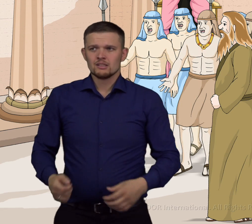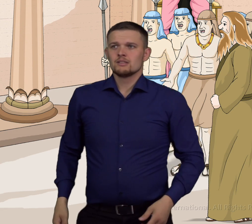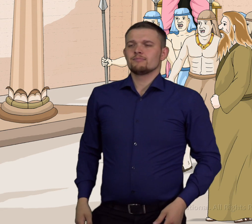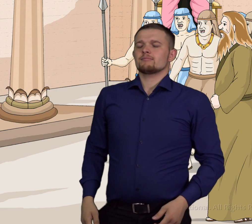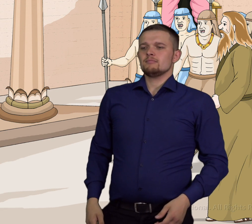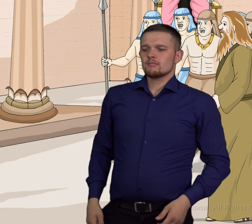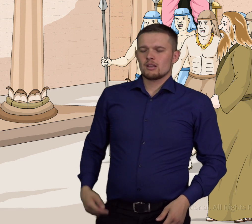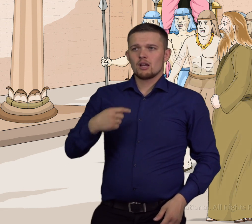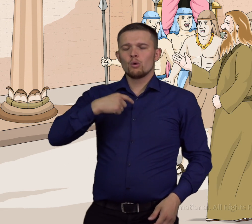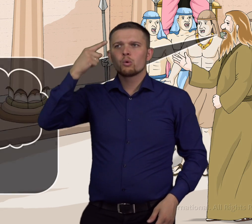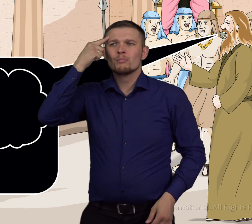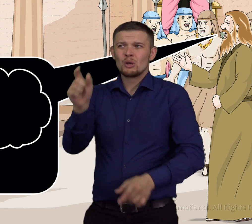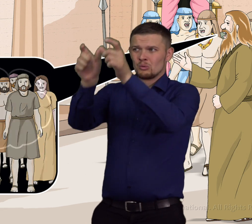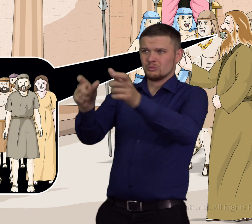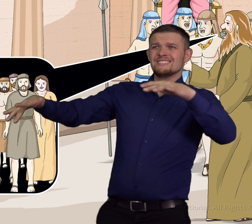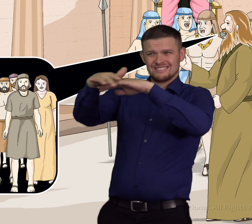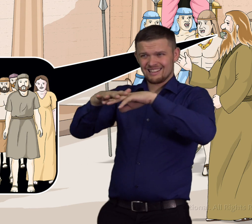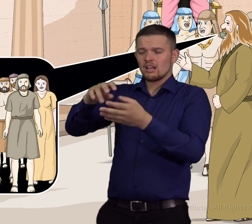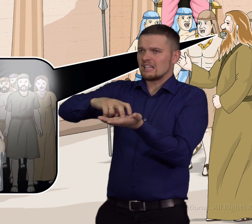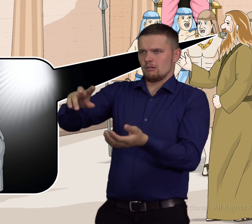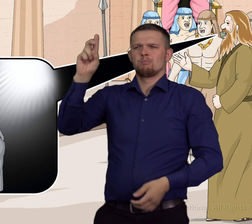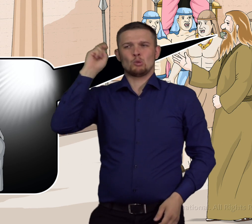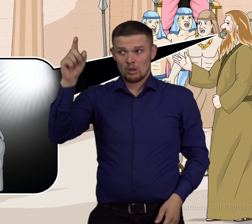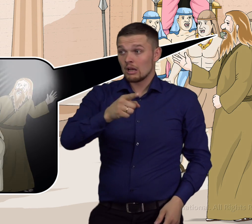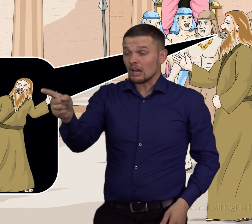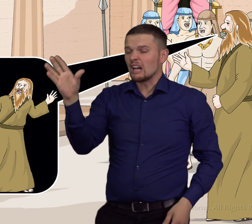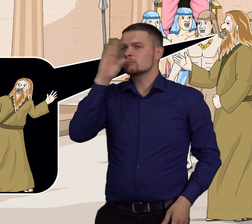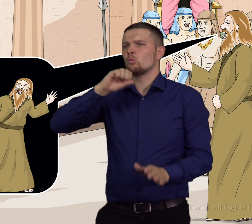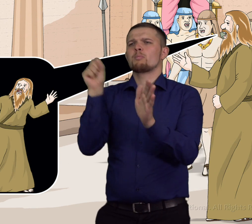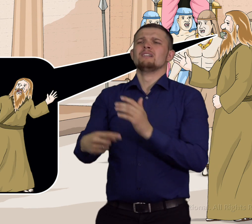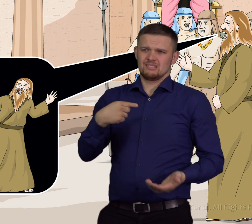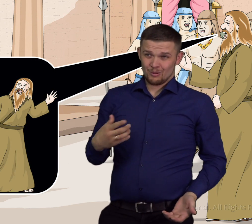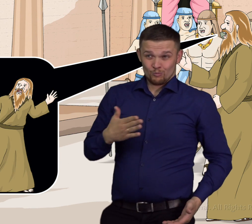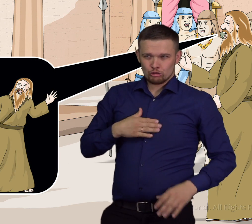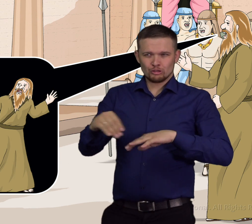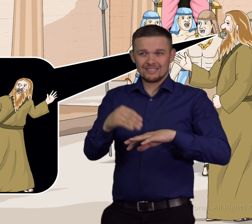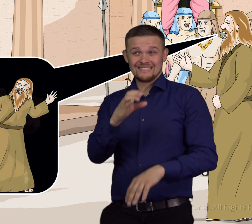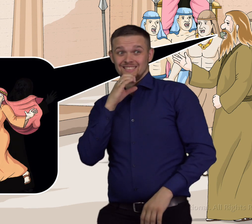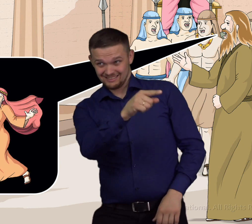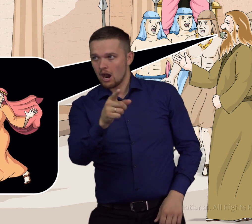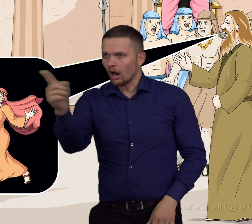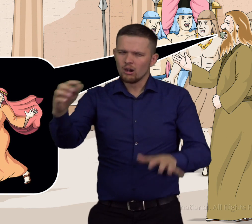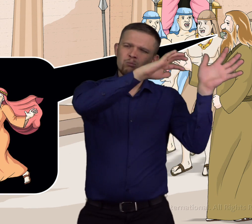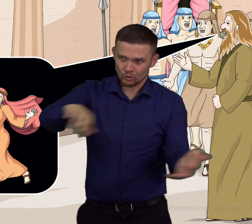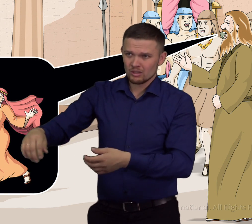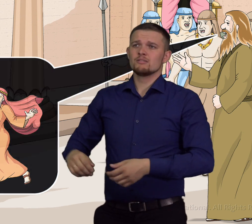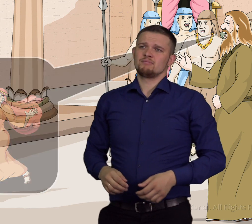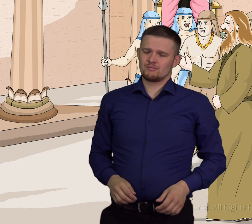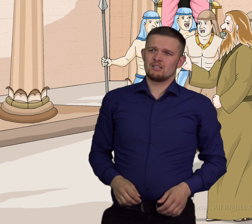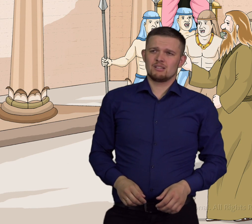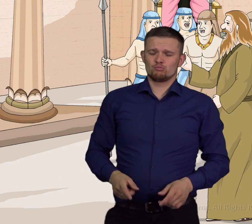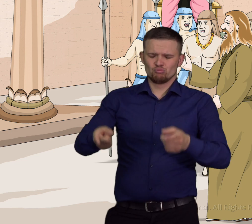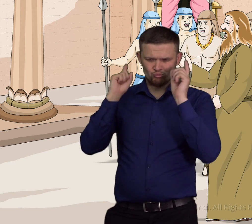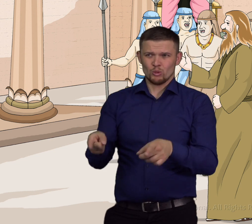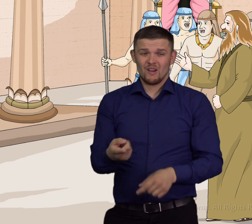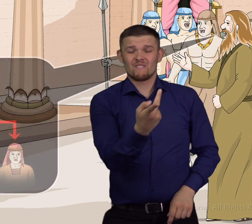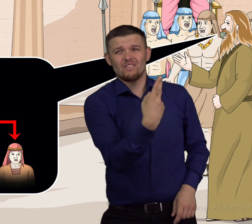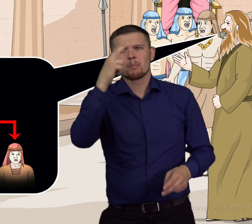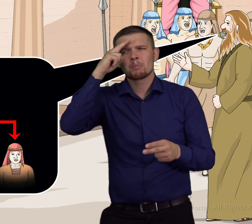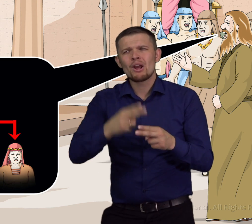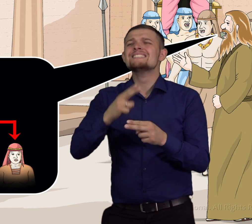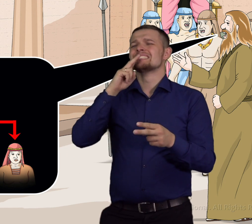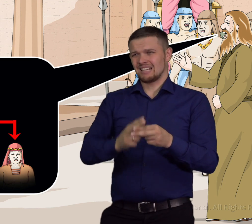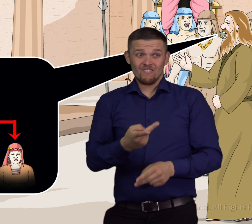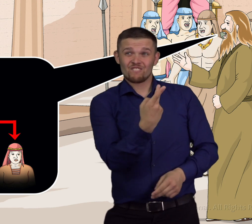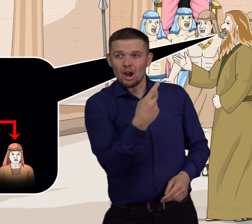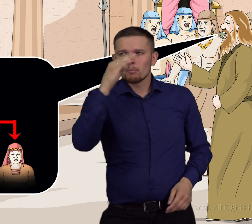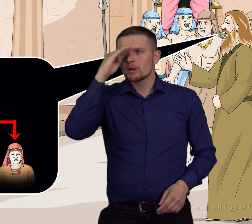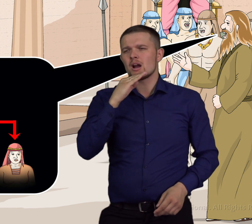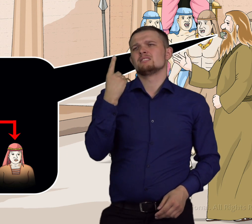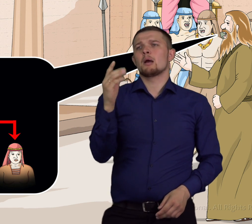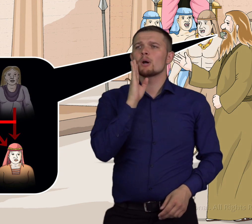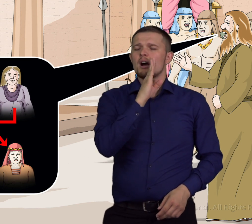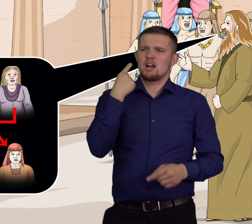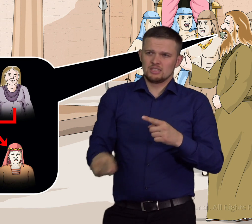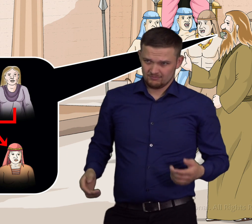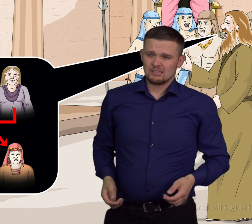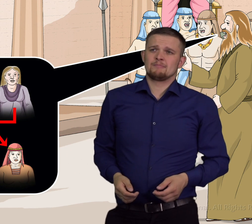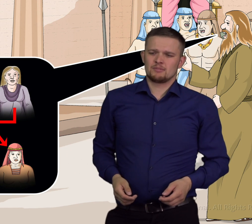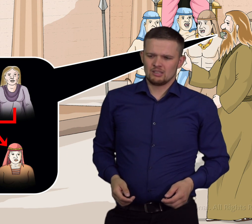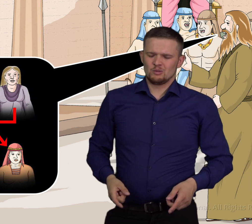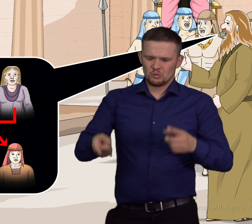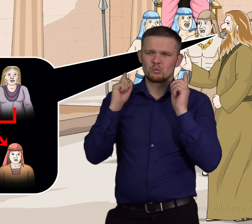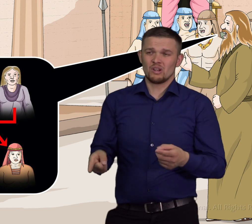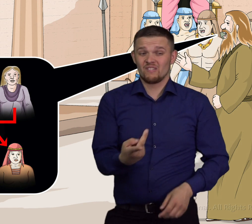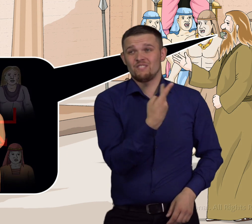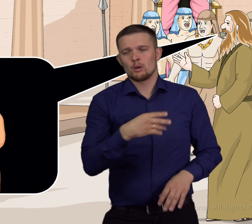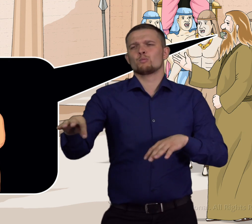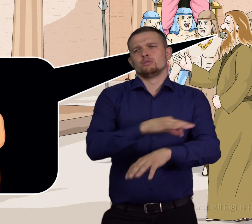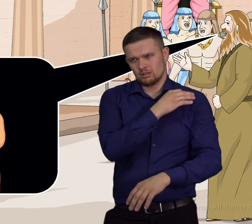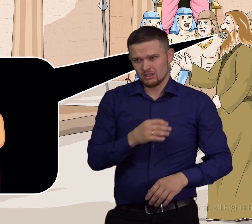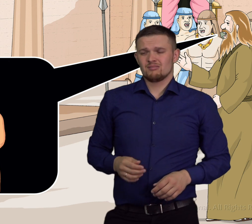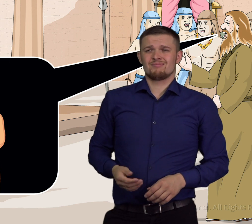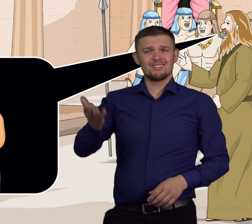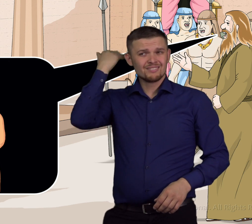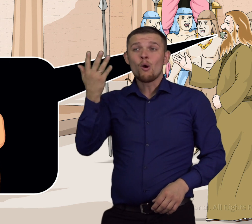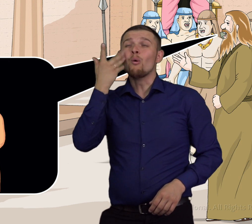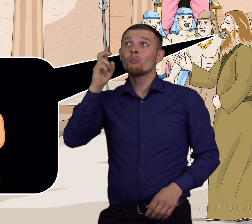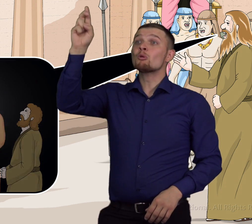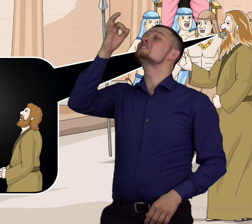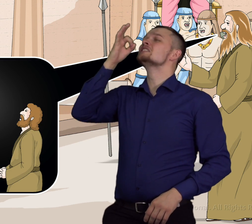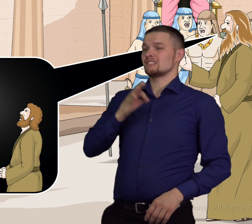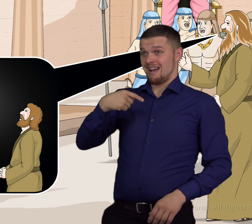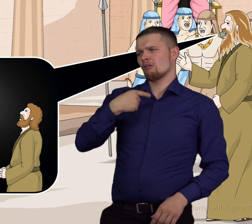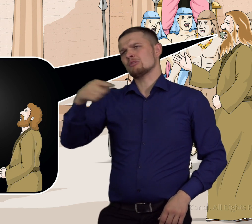Abraham replied, “I thought to myself, ‘Surely there is no fear of God in this place. They will kill me on account of my wife.’ Besides, she really is my sister, the daughter of my father—though not the daughter of my mother—and she became my wife.